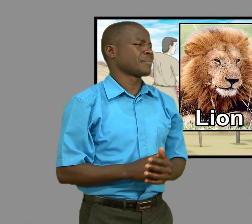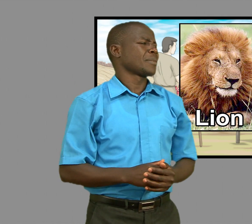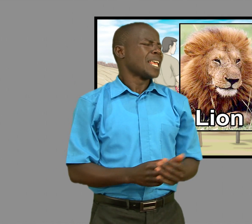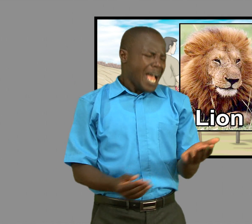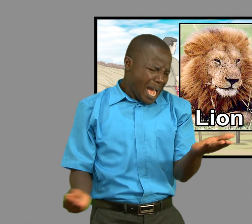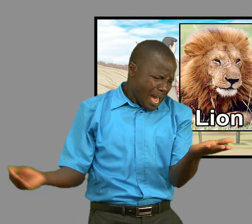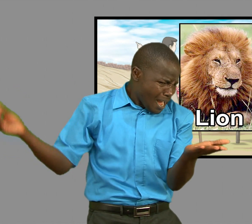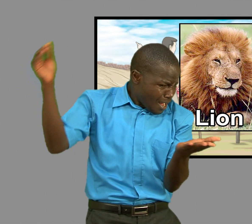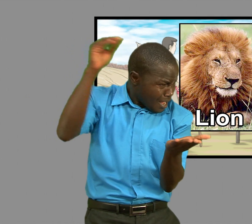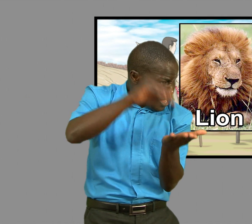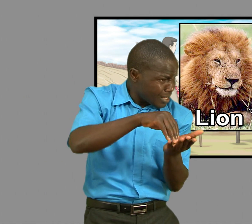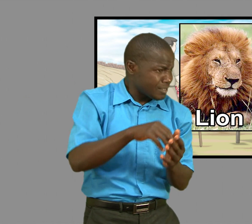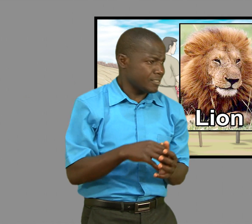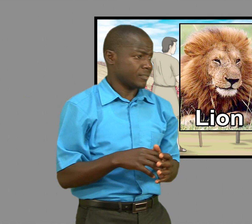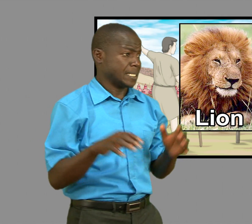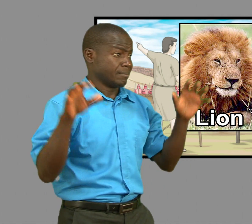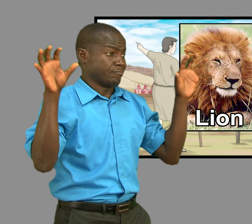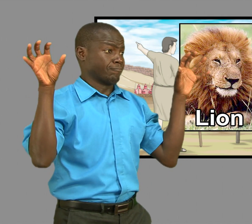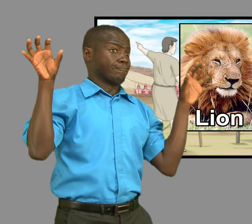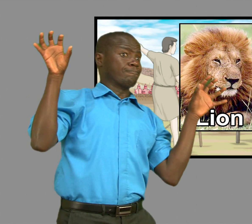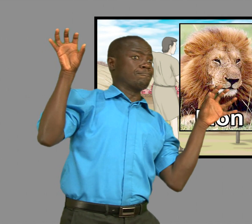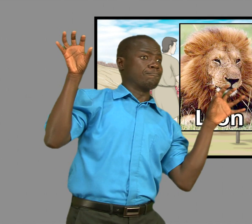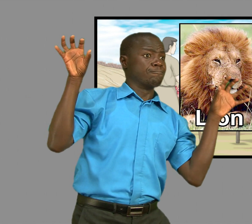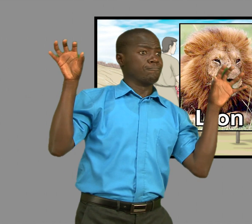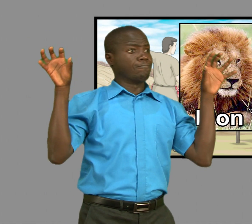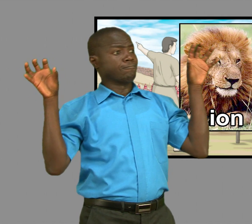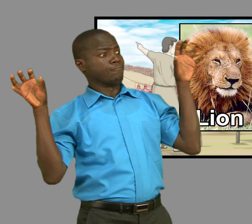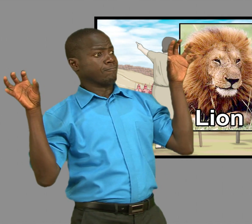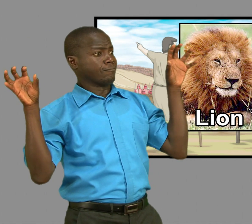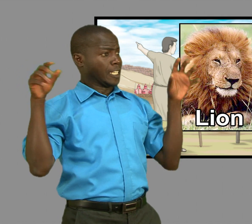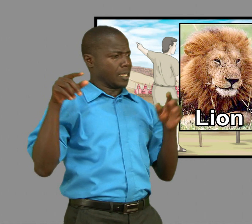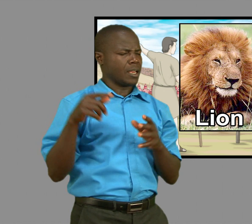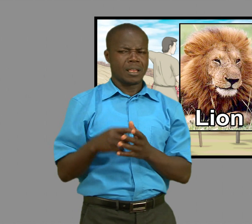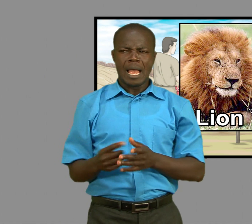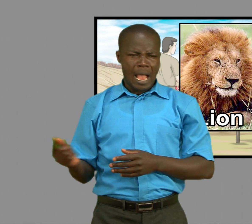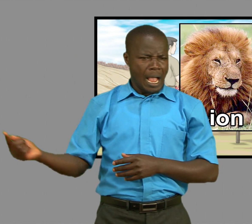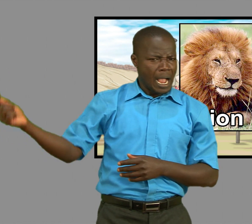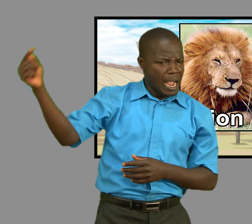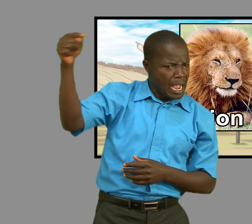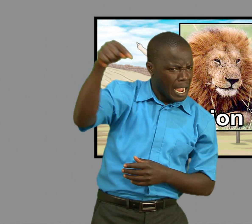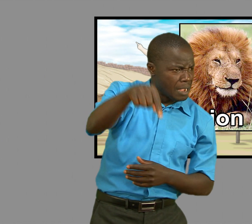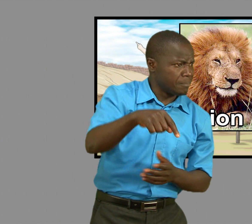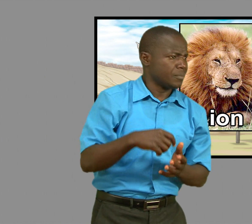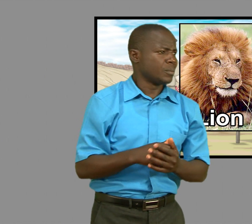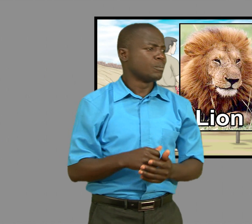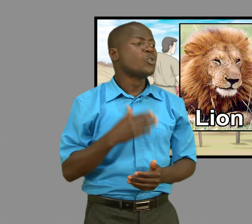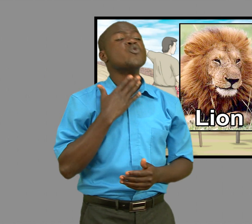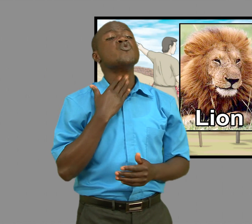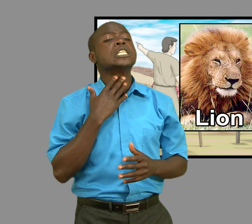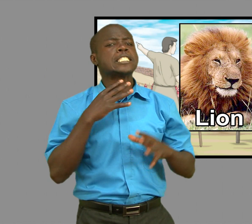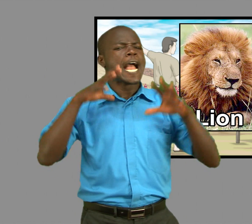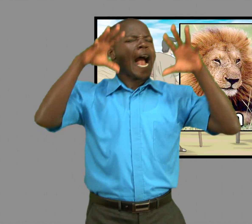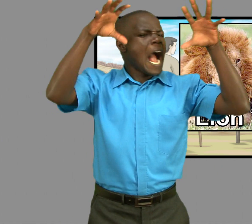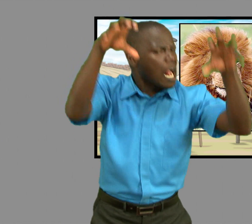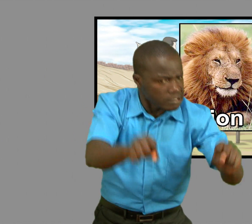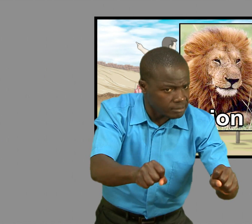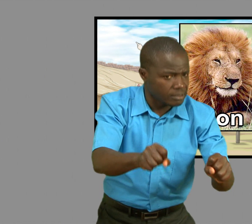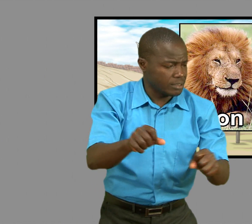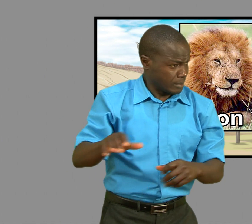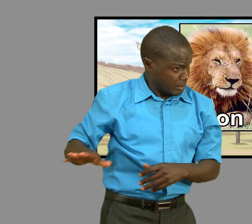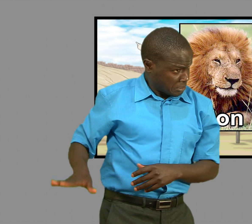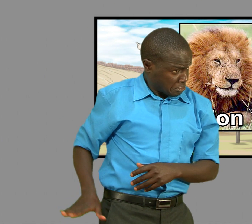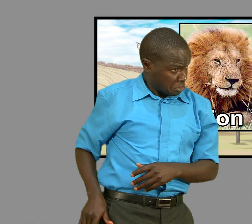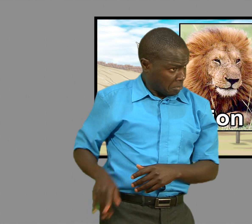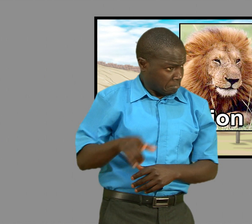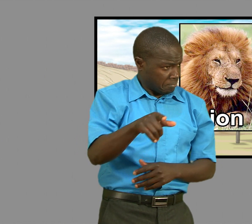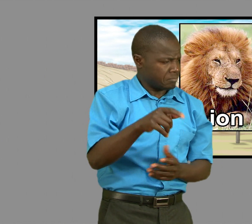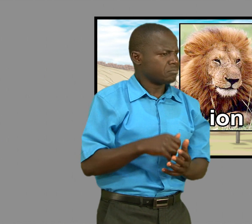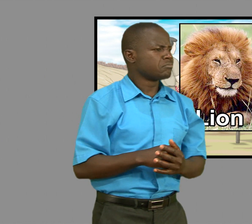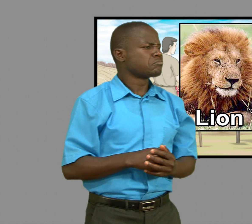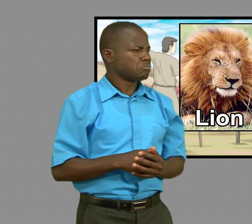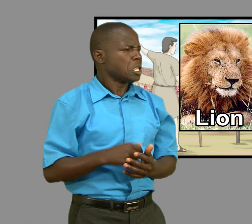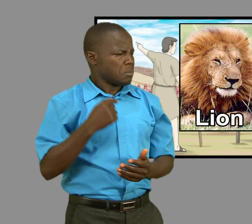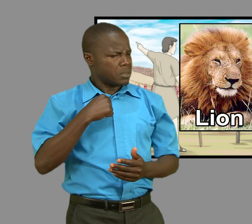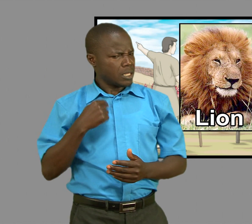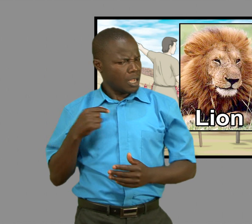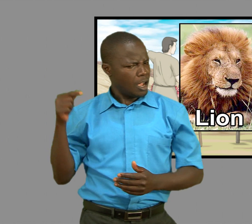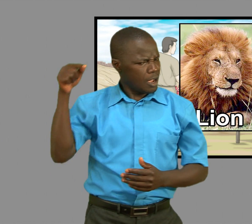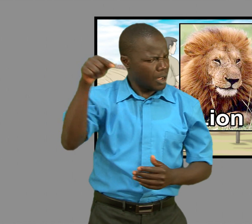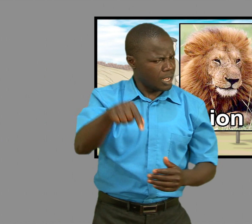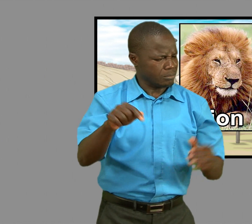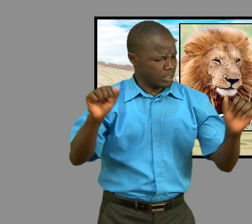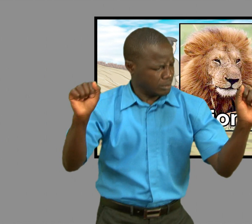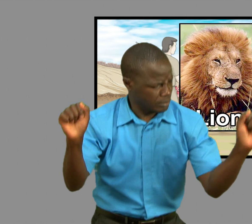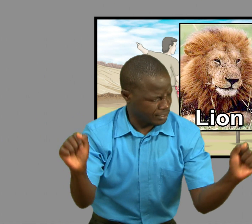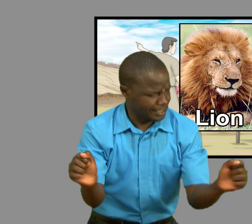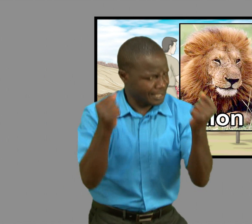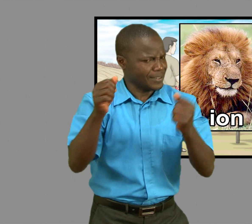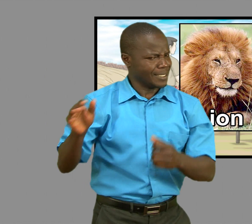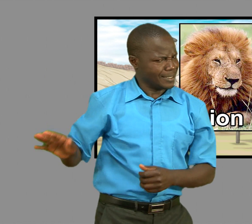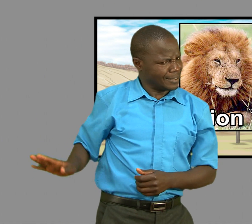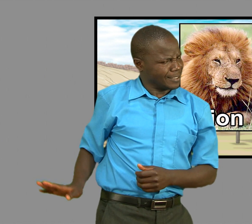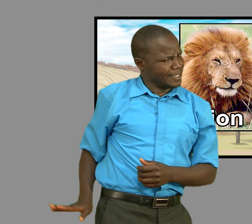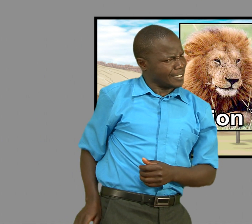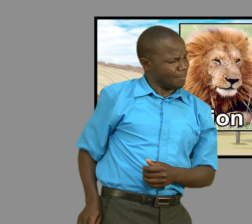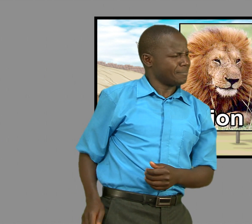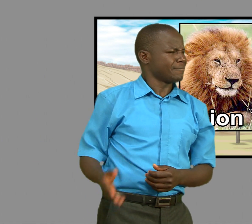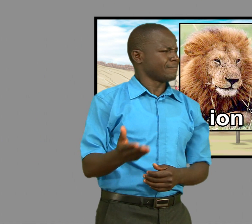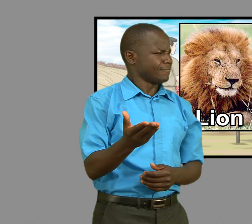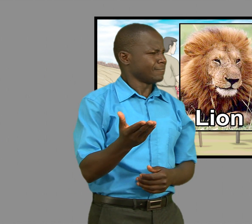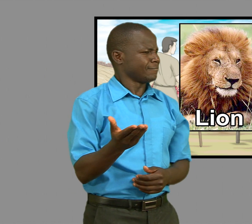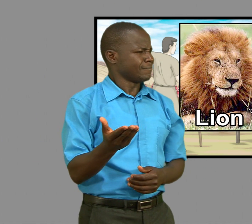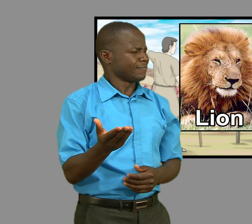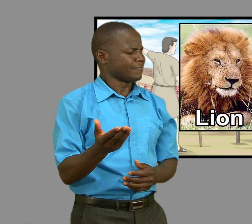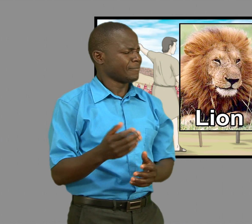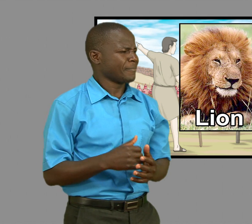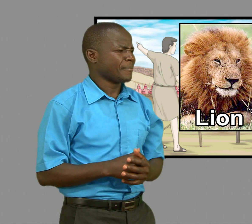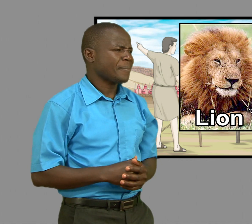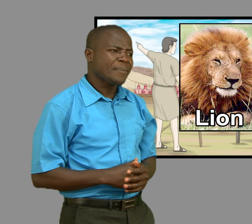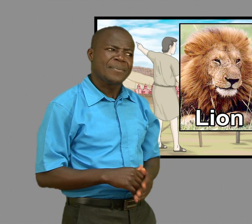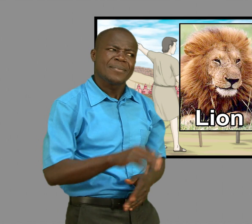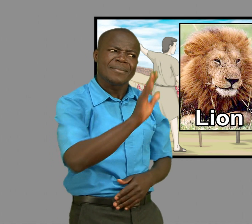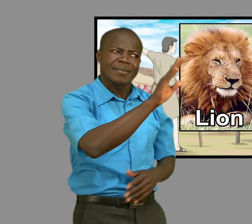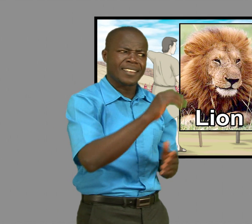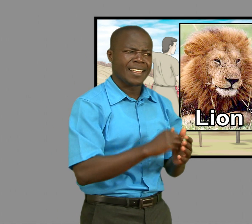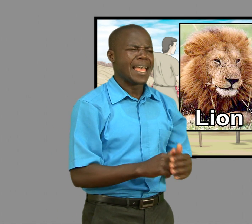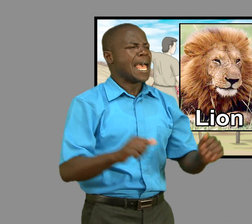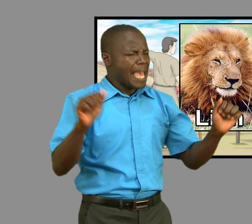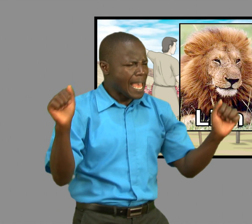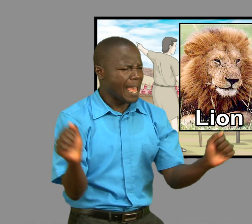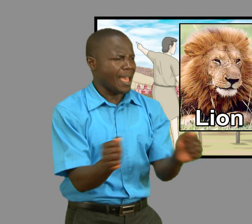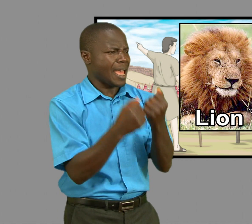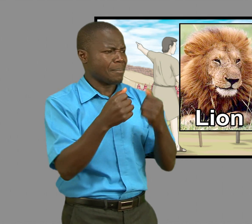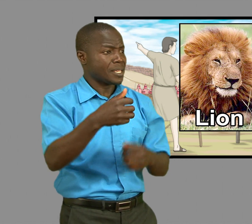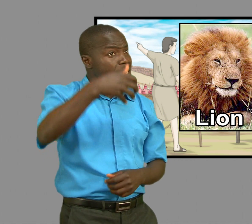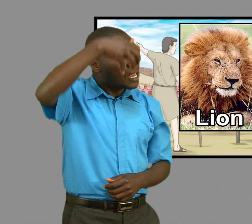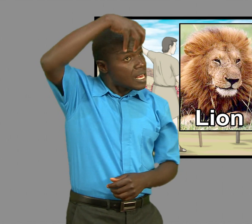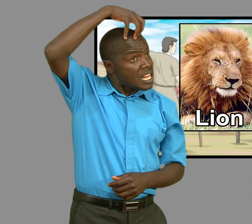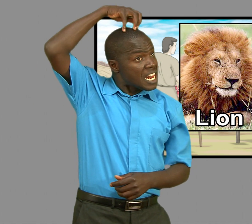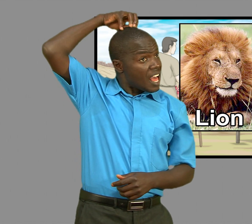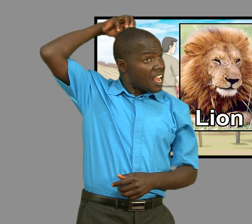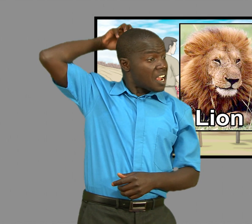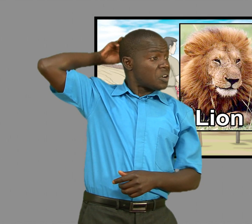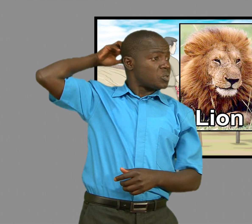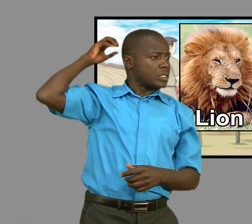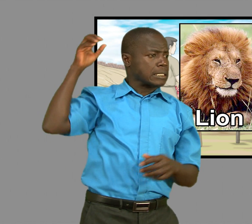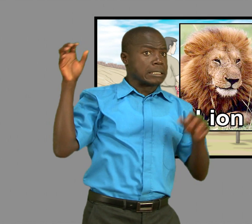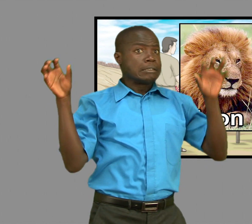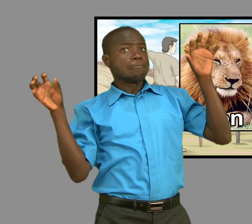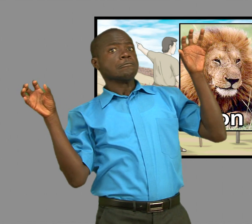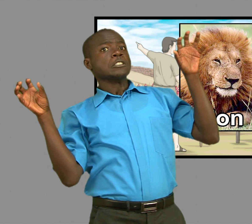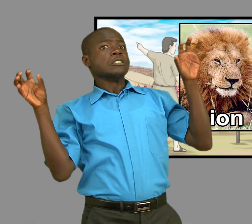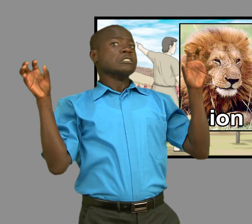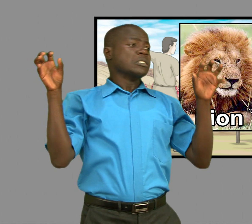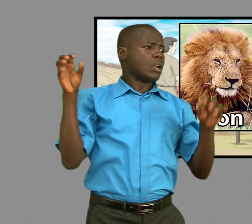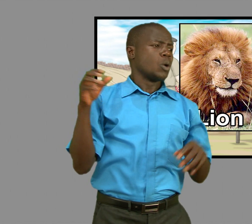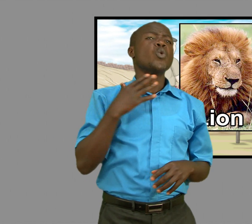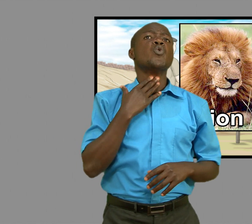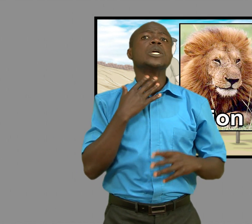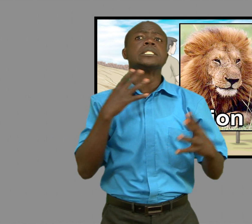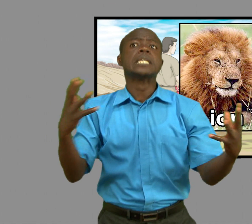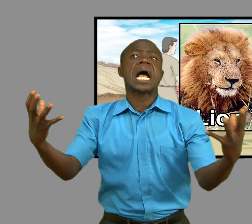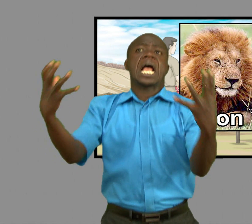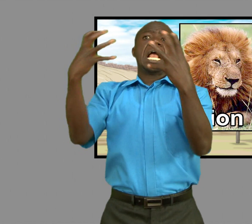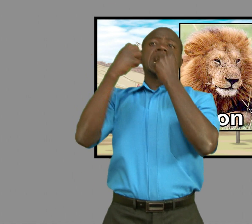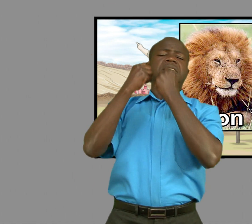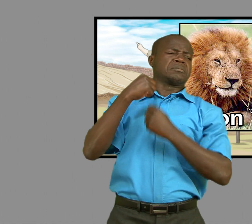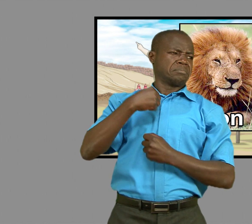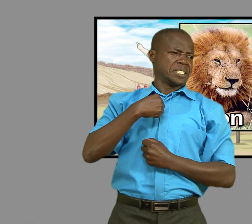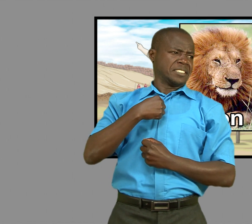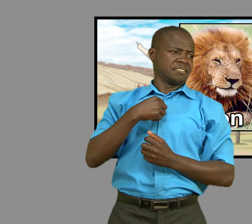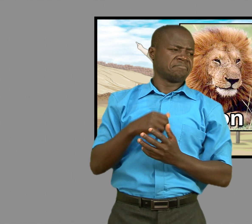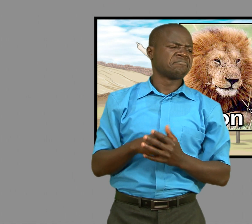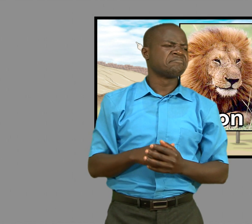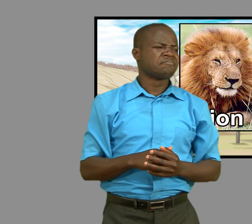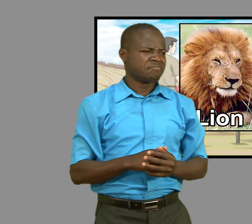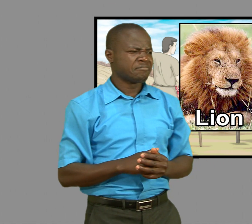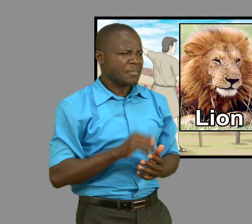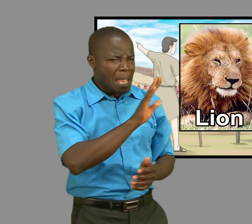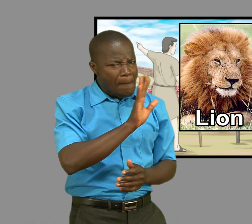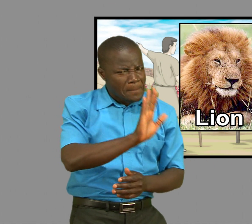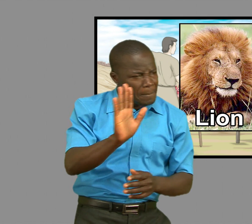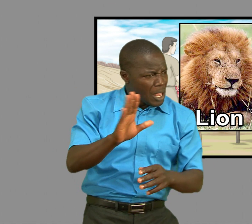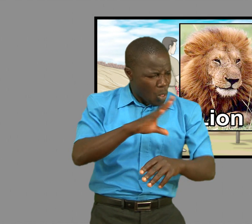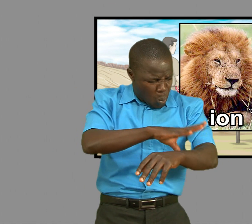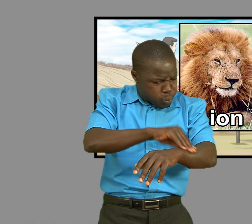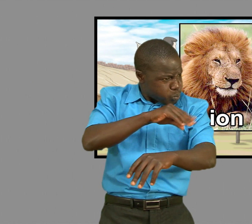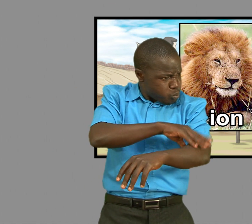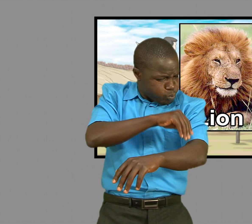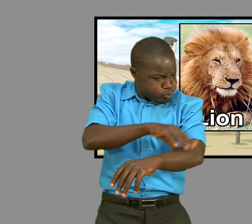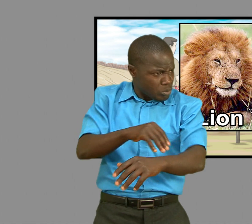If it reared up against me, I would grab it by its fur, strike it down, and kill it.